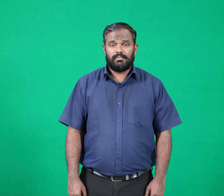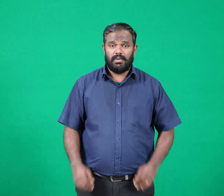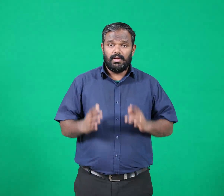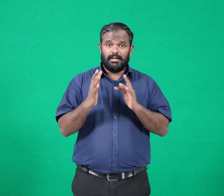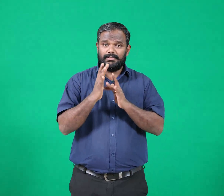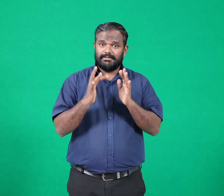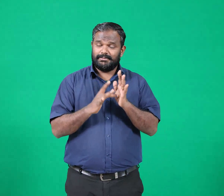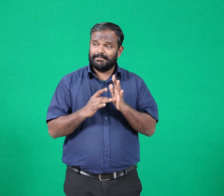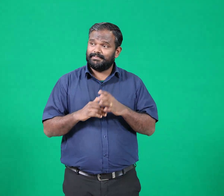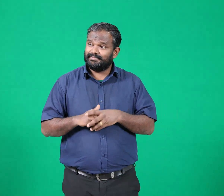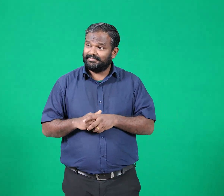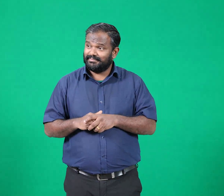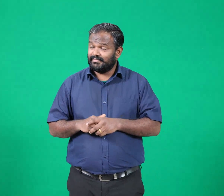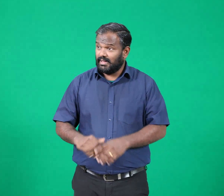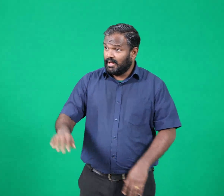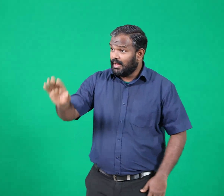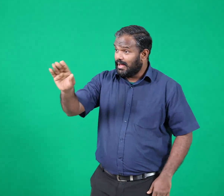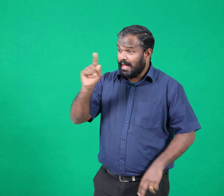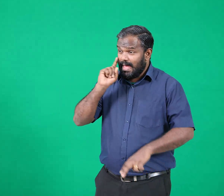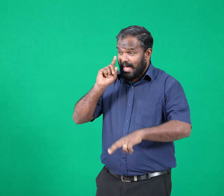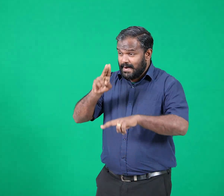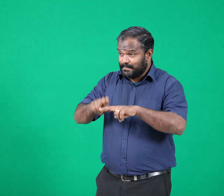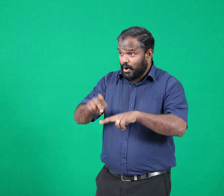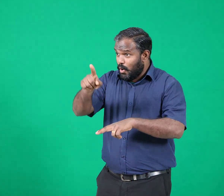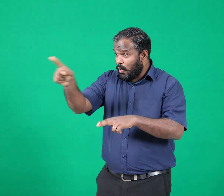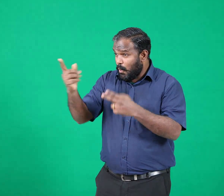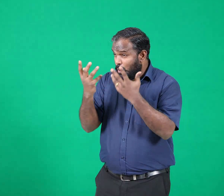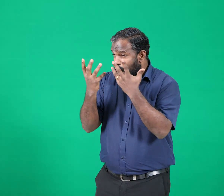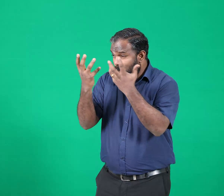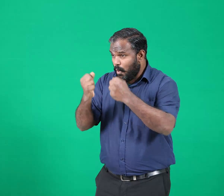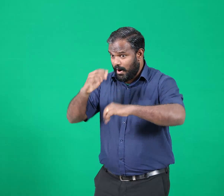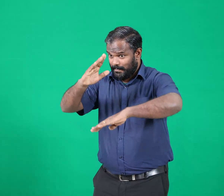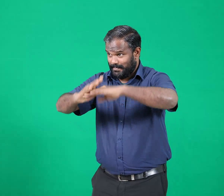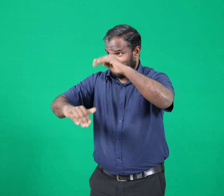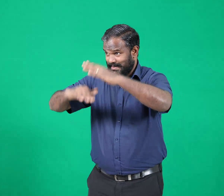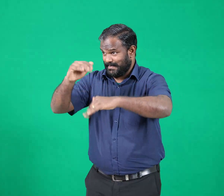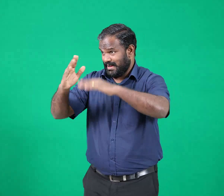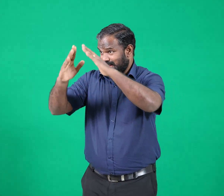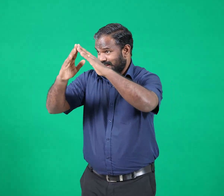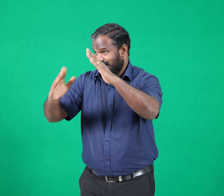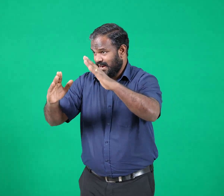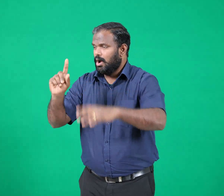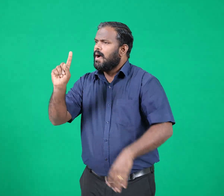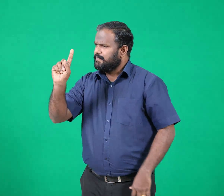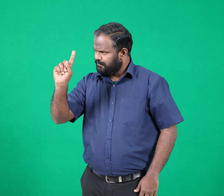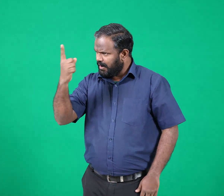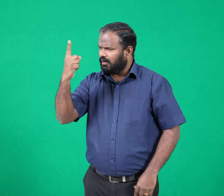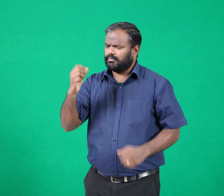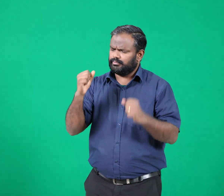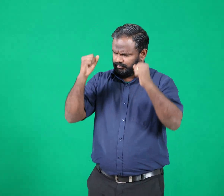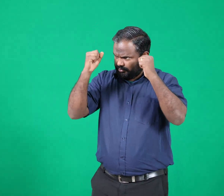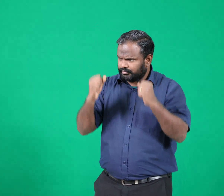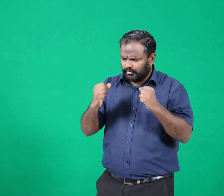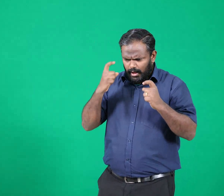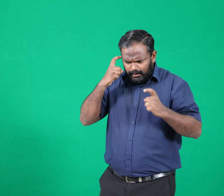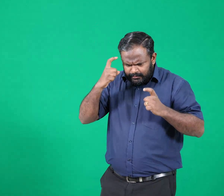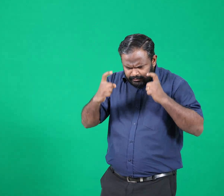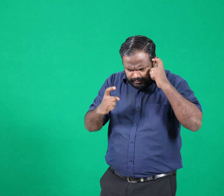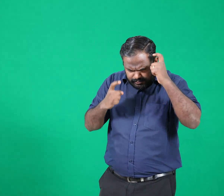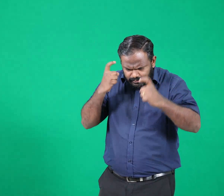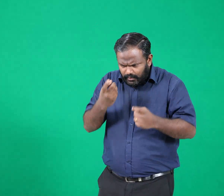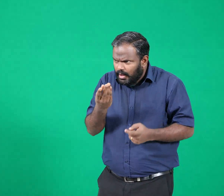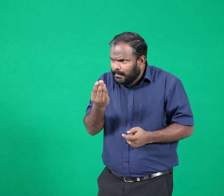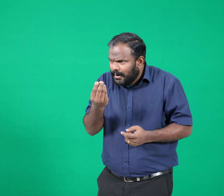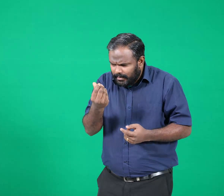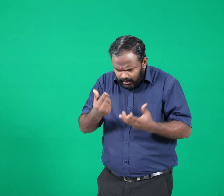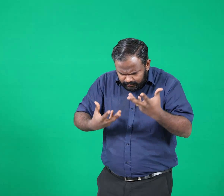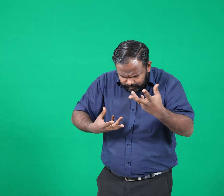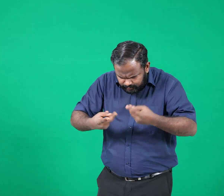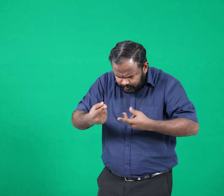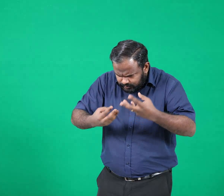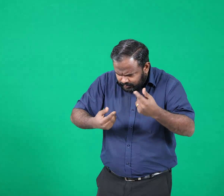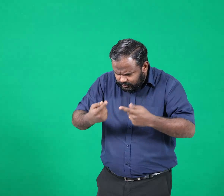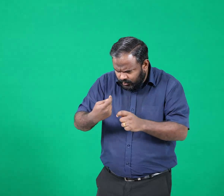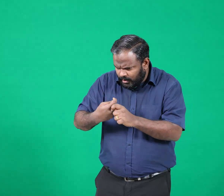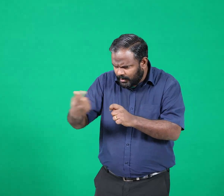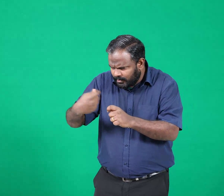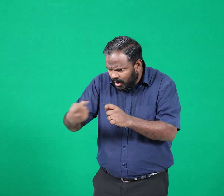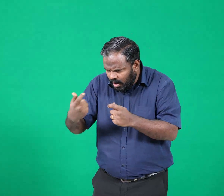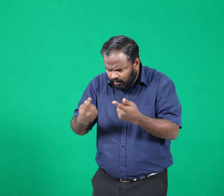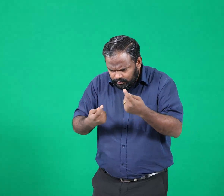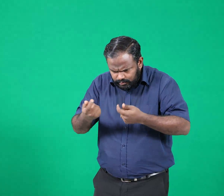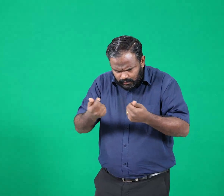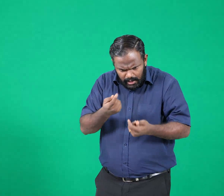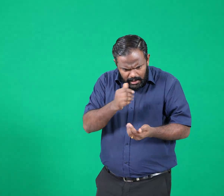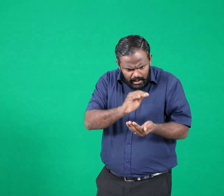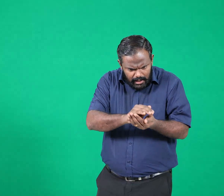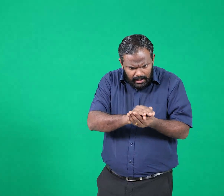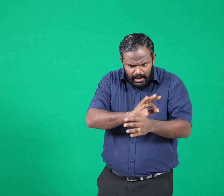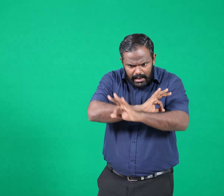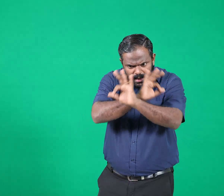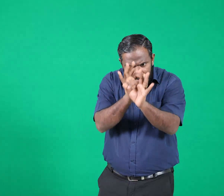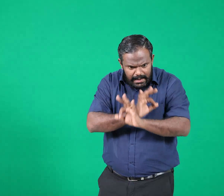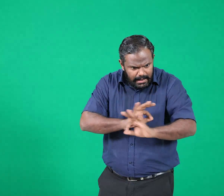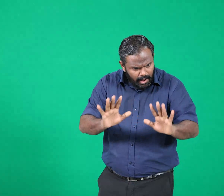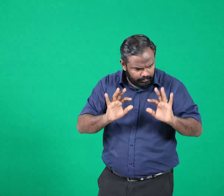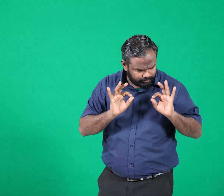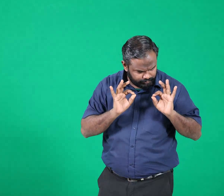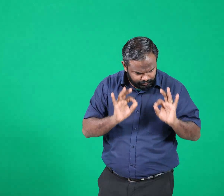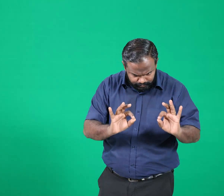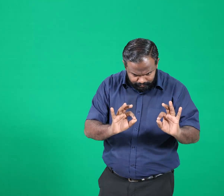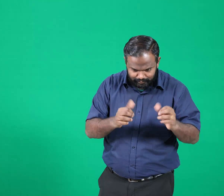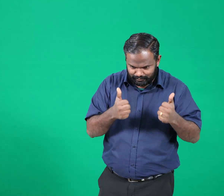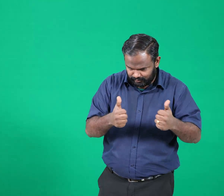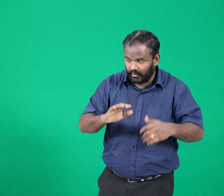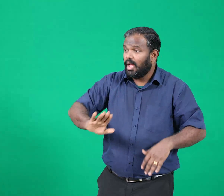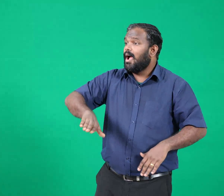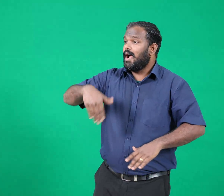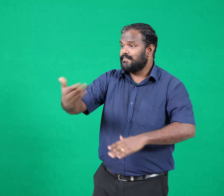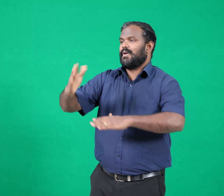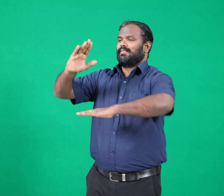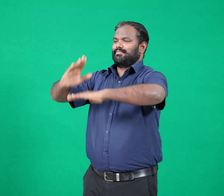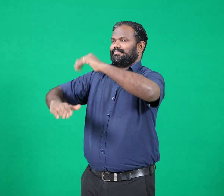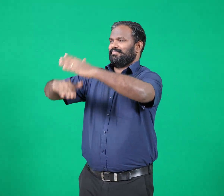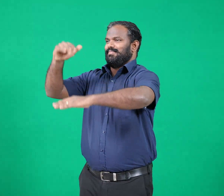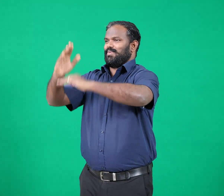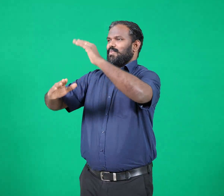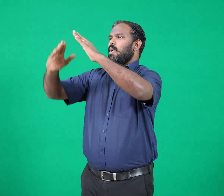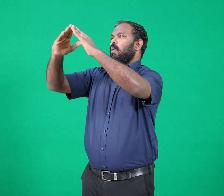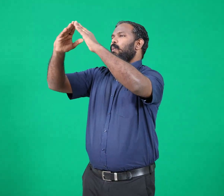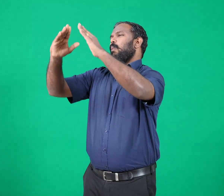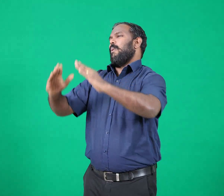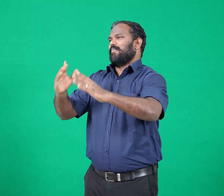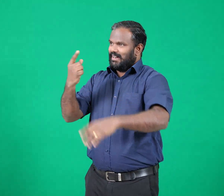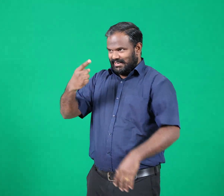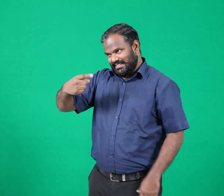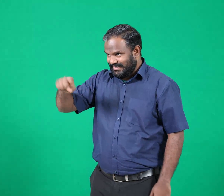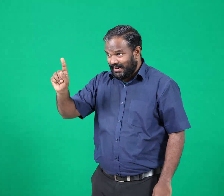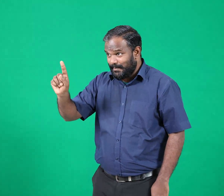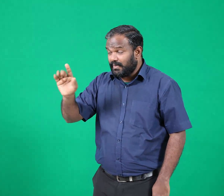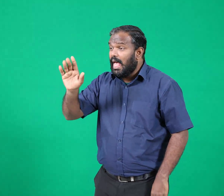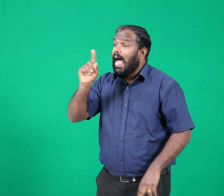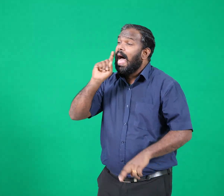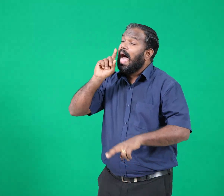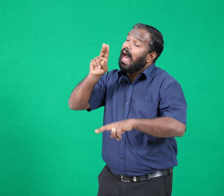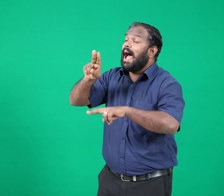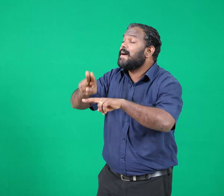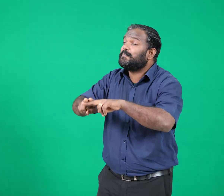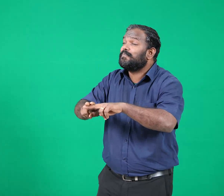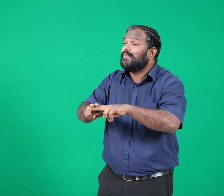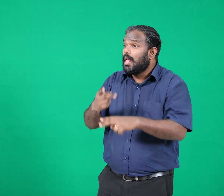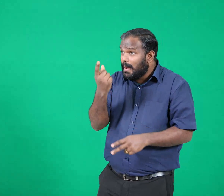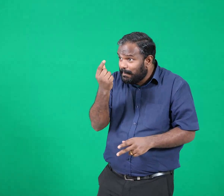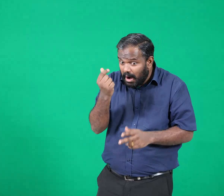Which of you, wishing to build a tower, does not first sit down and count the cost to see if he has the resources to complete it?